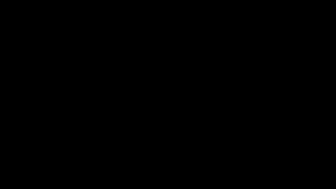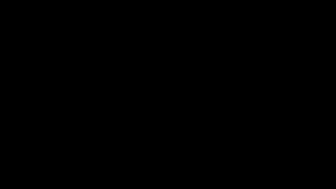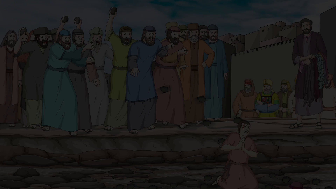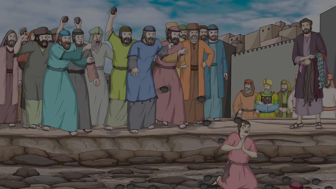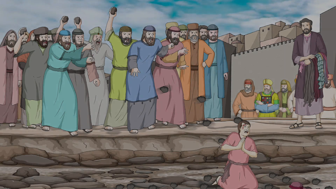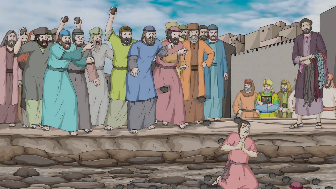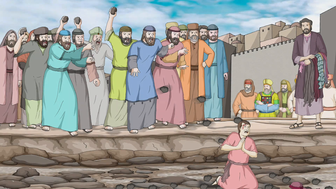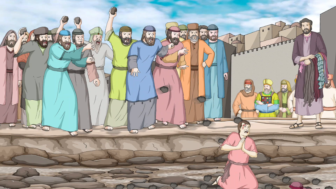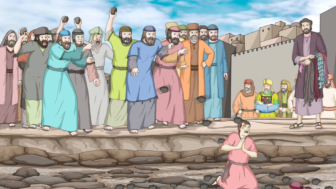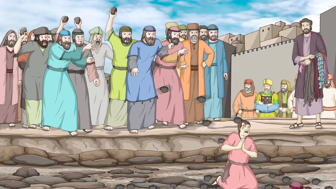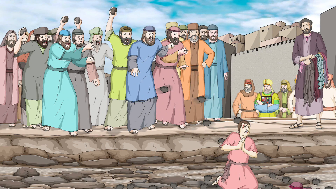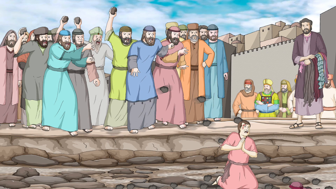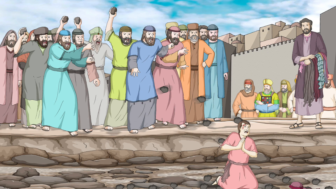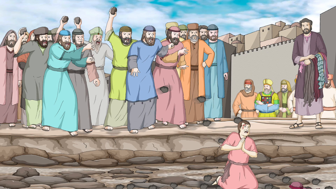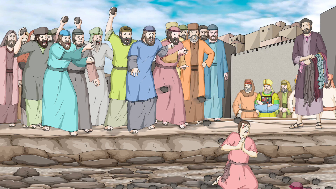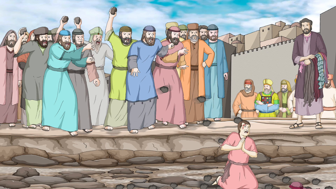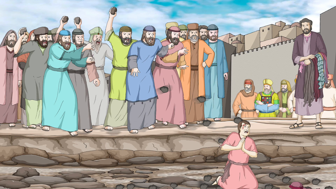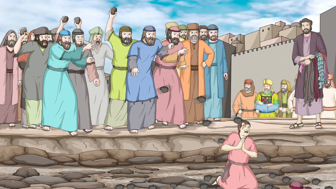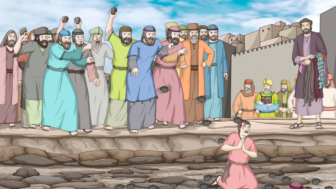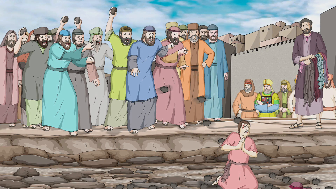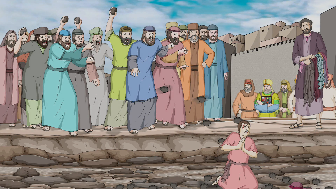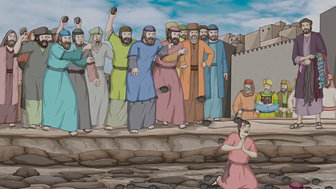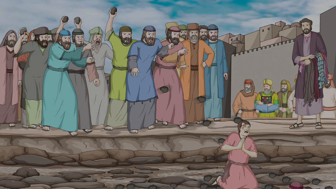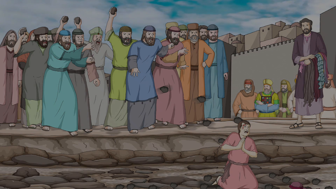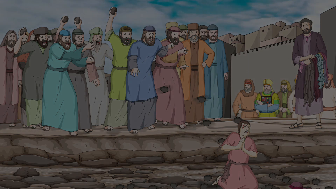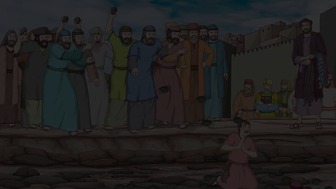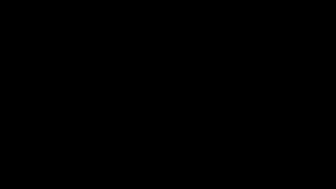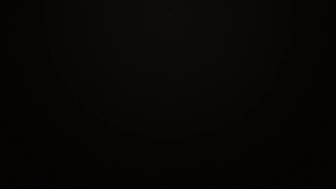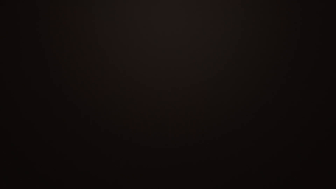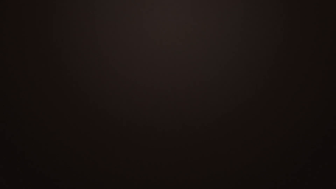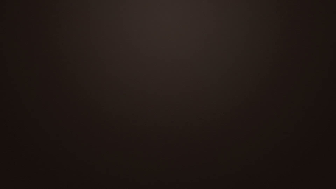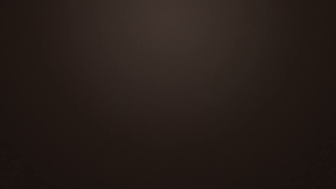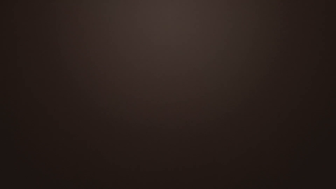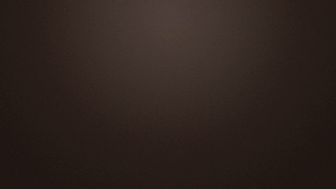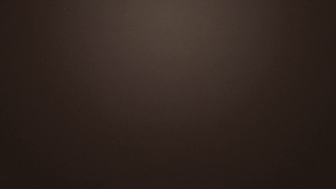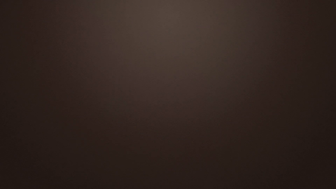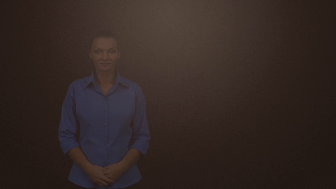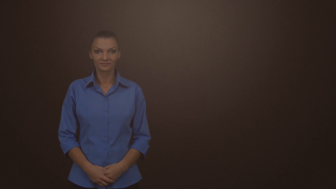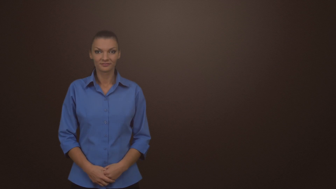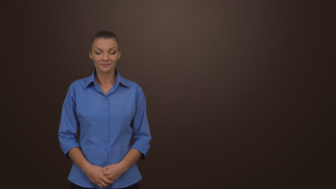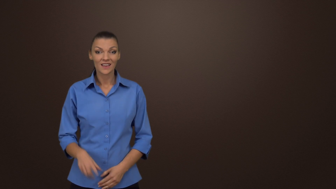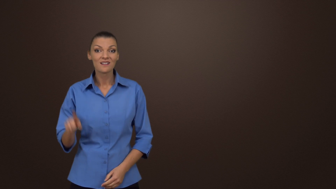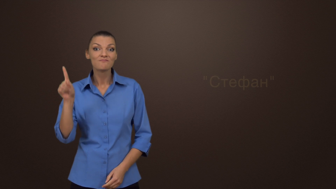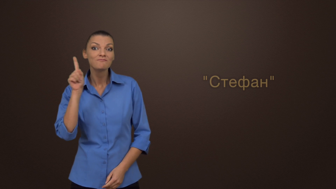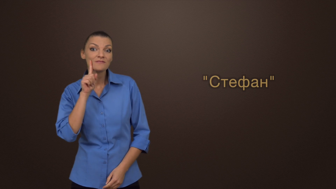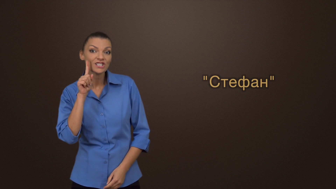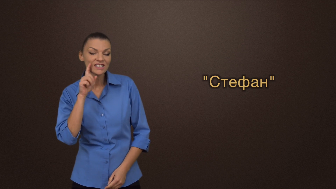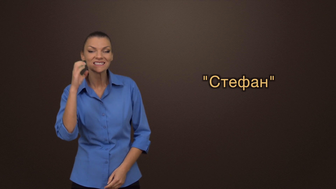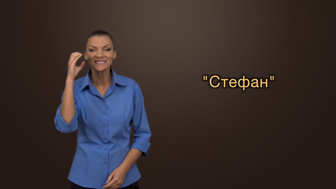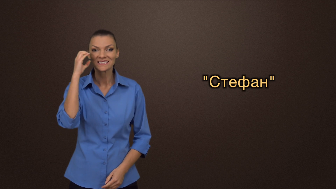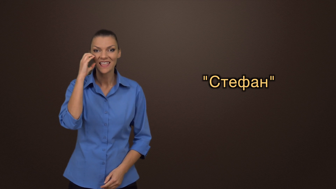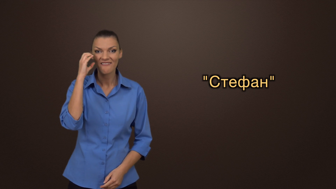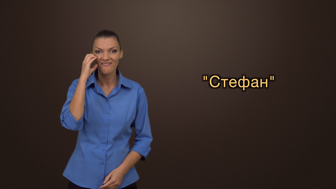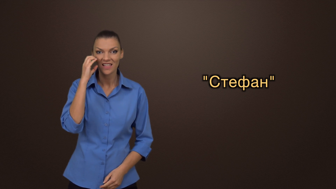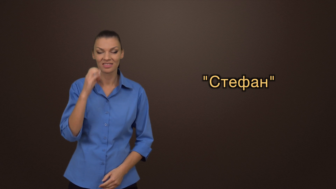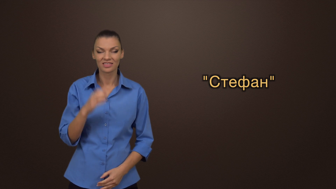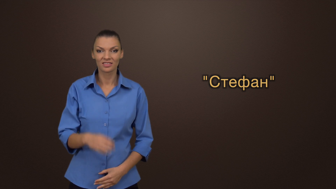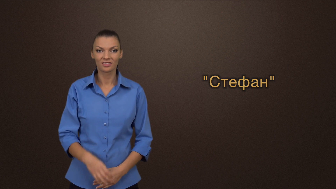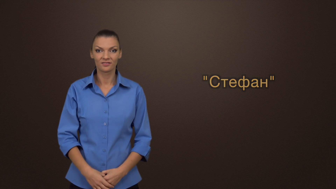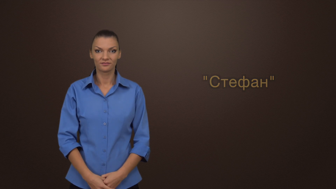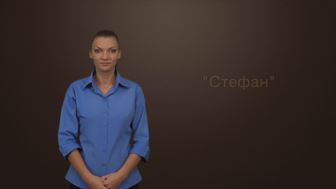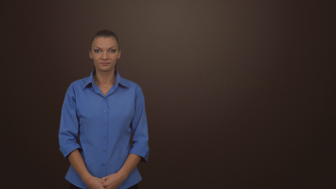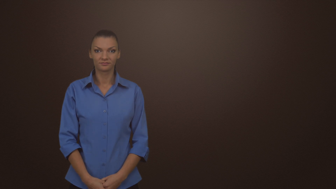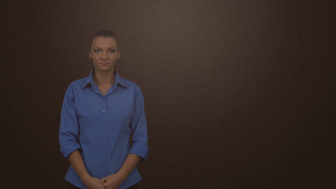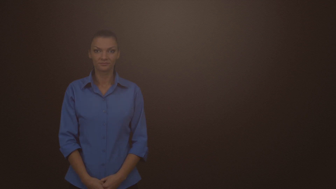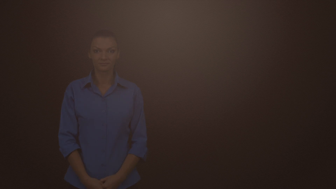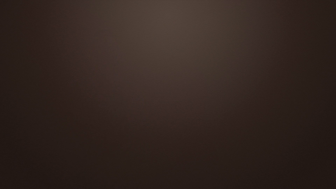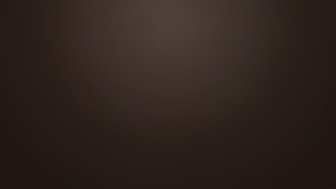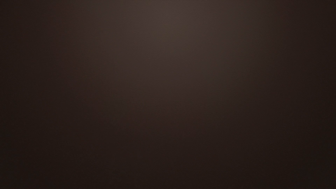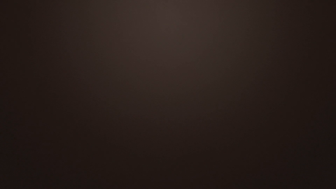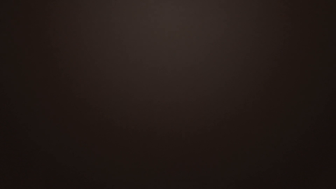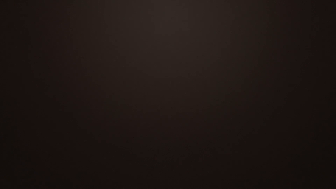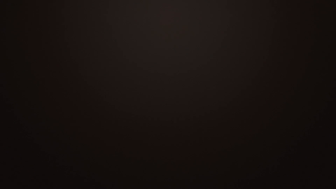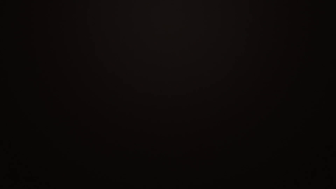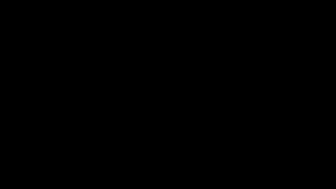Stephen is killed for preaching the gospel